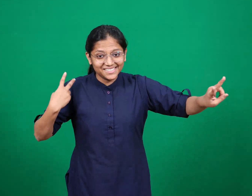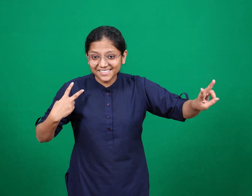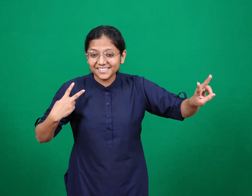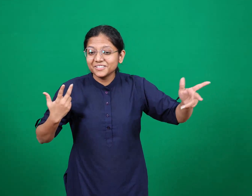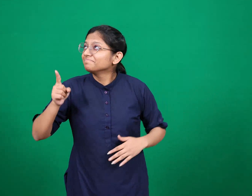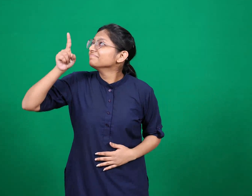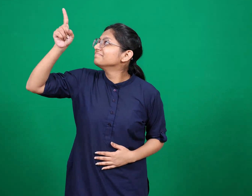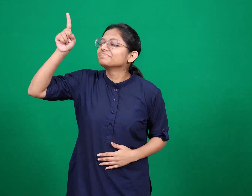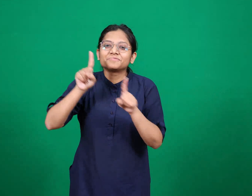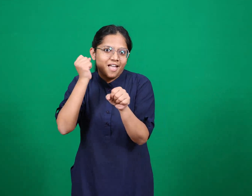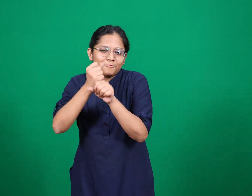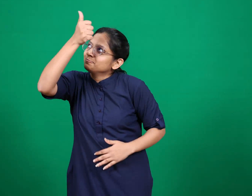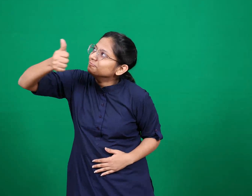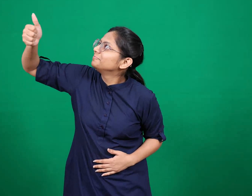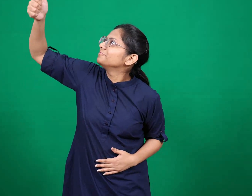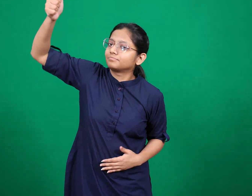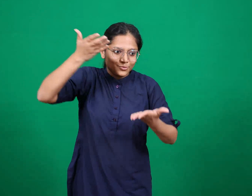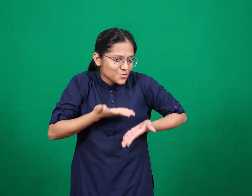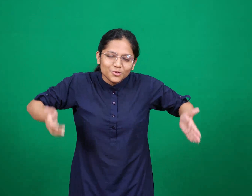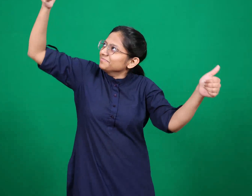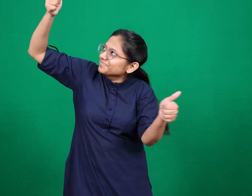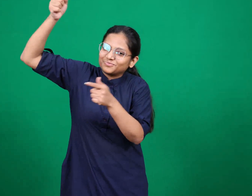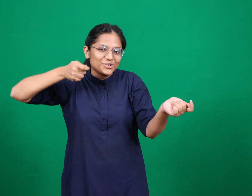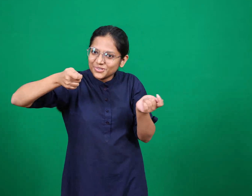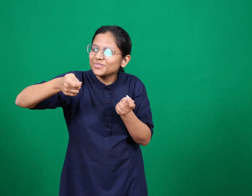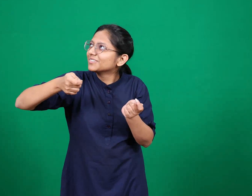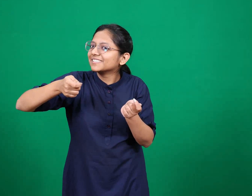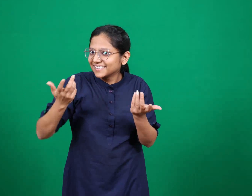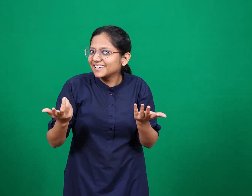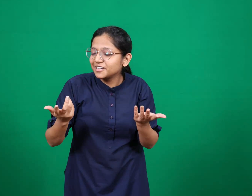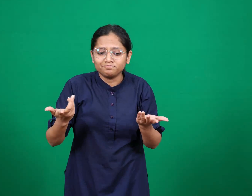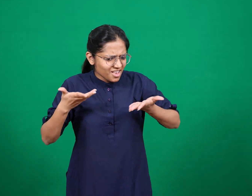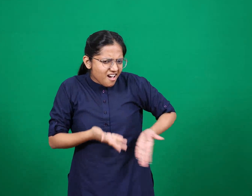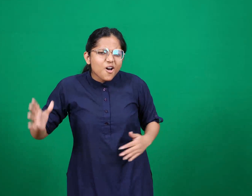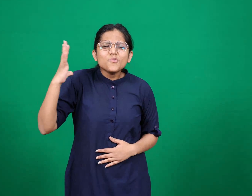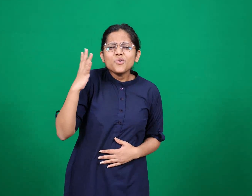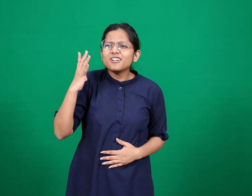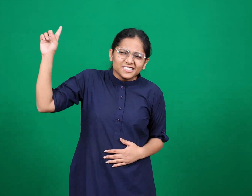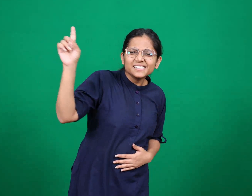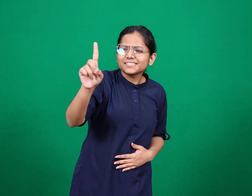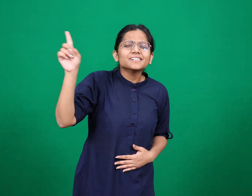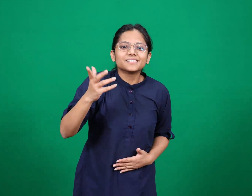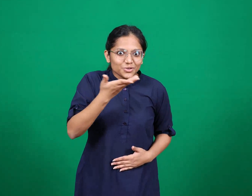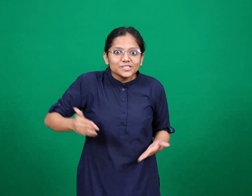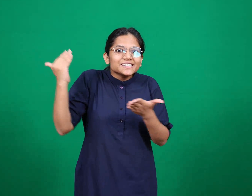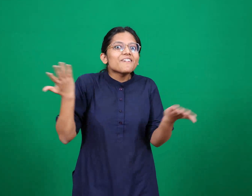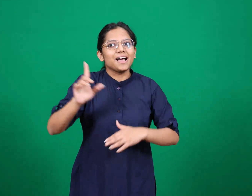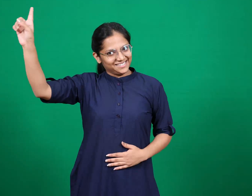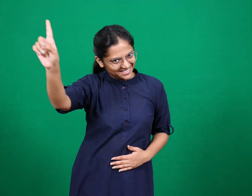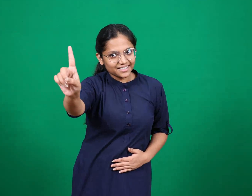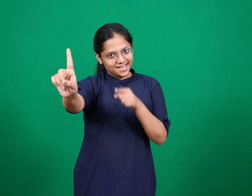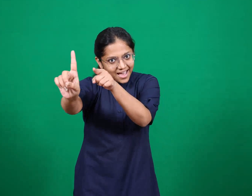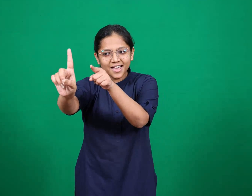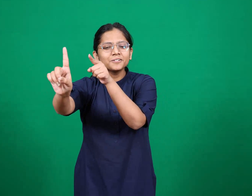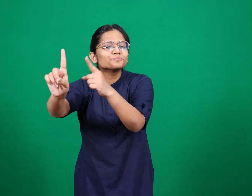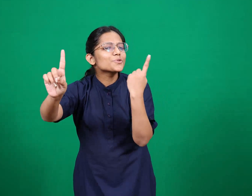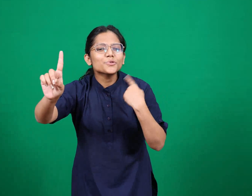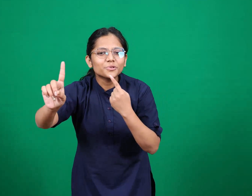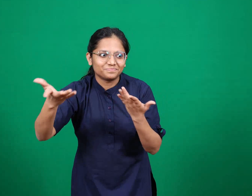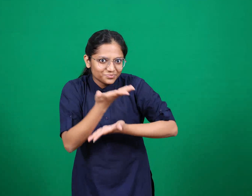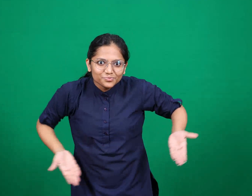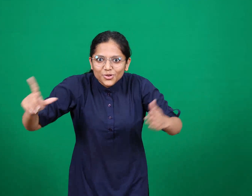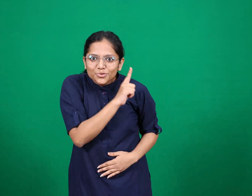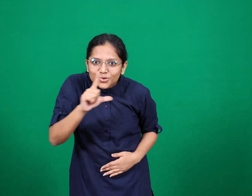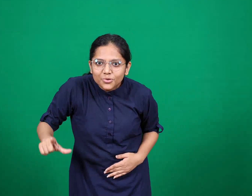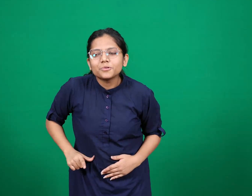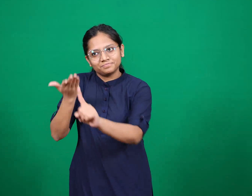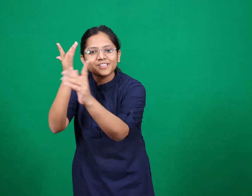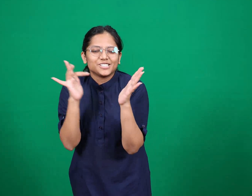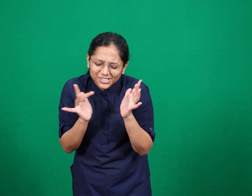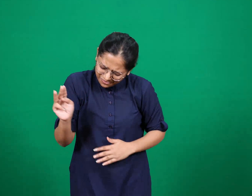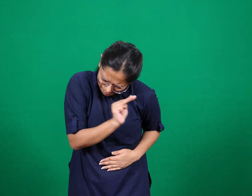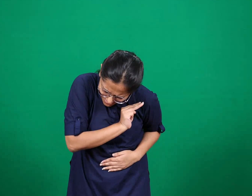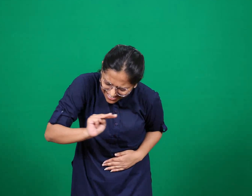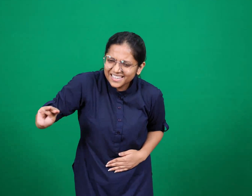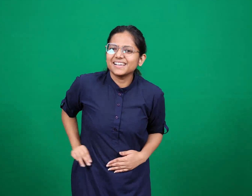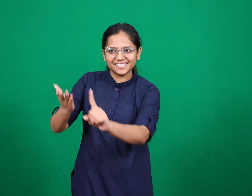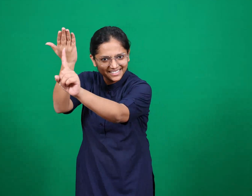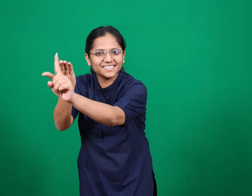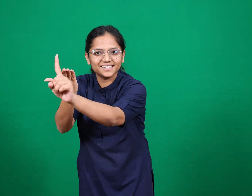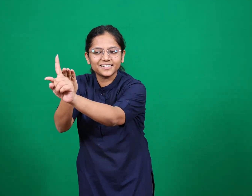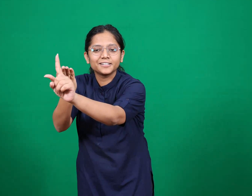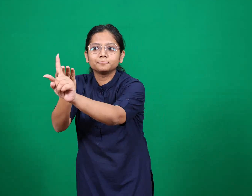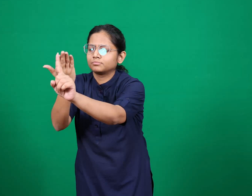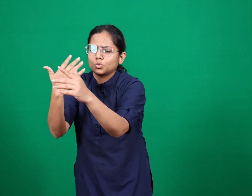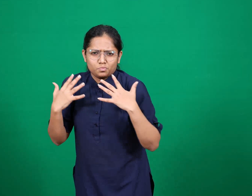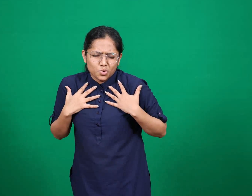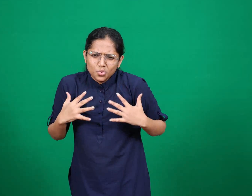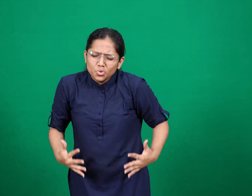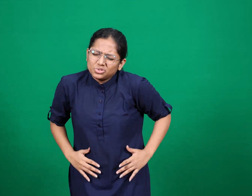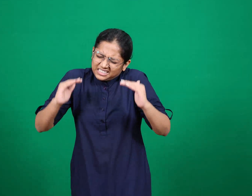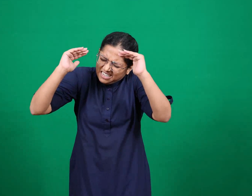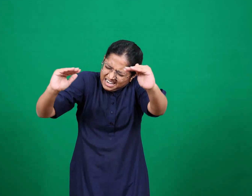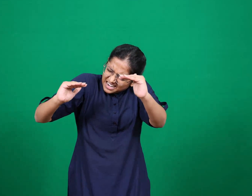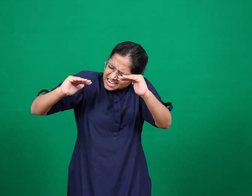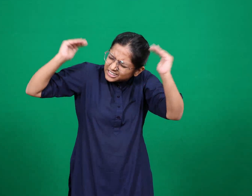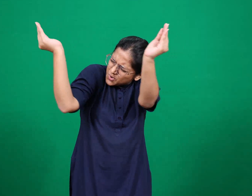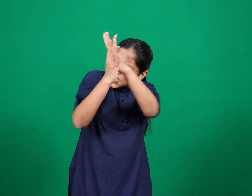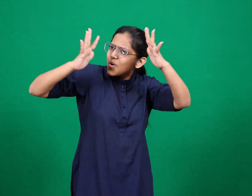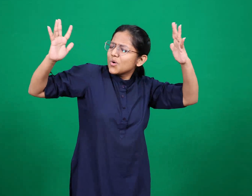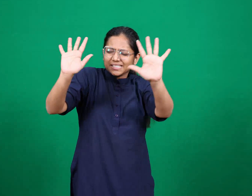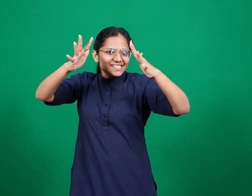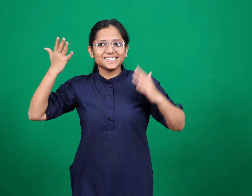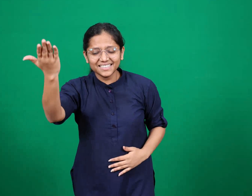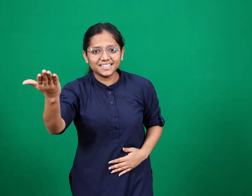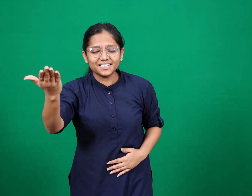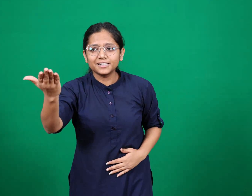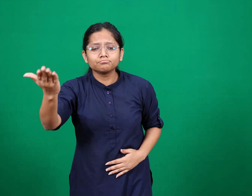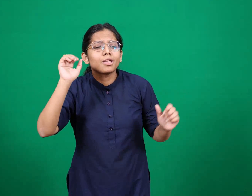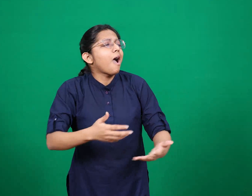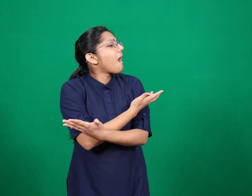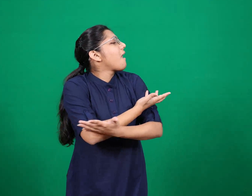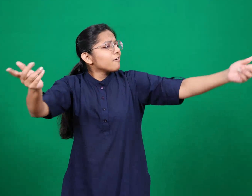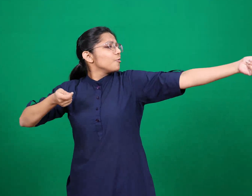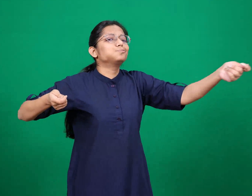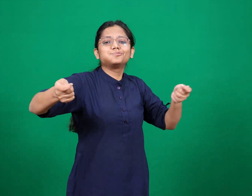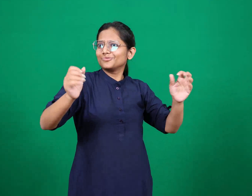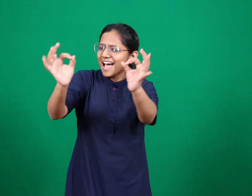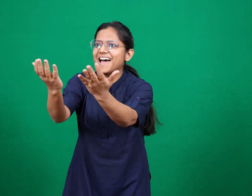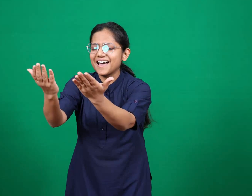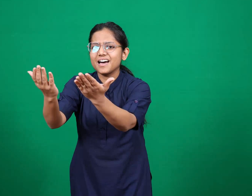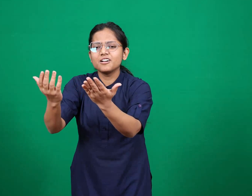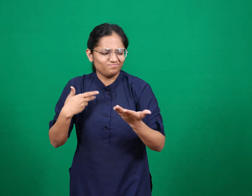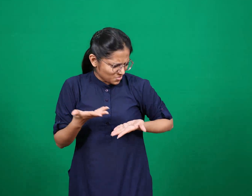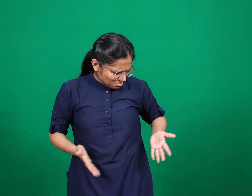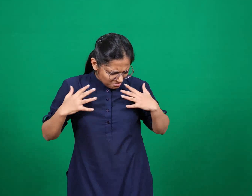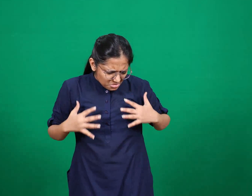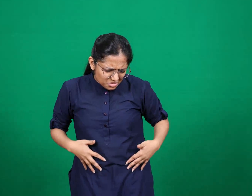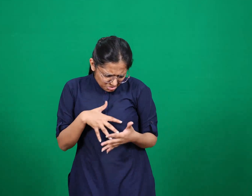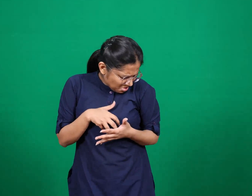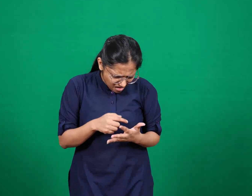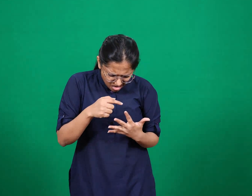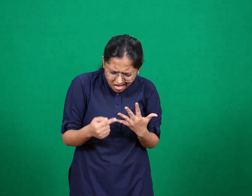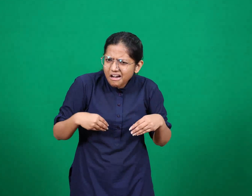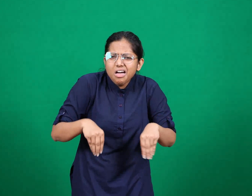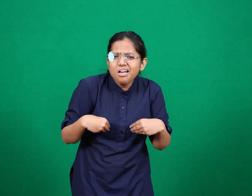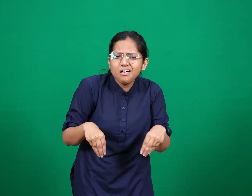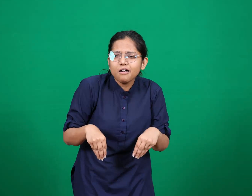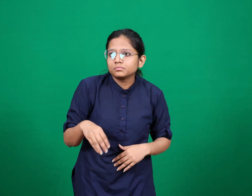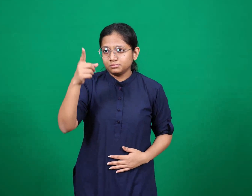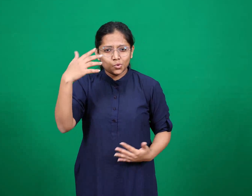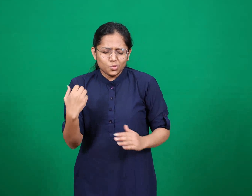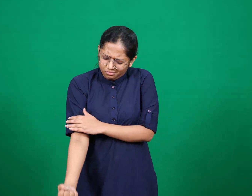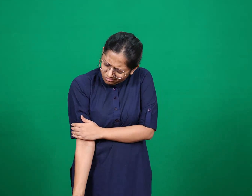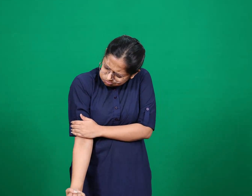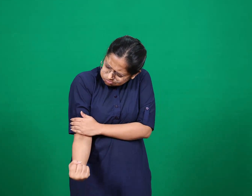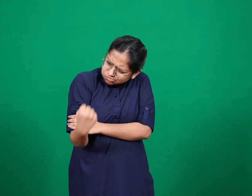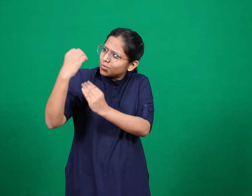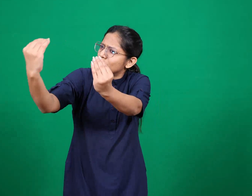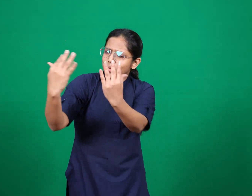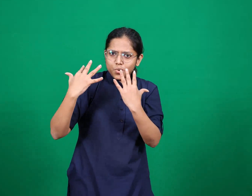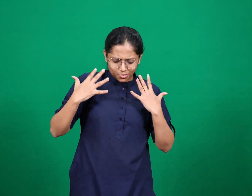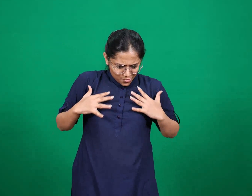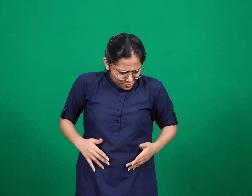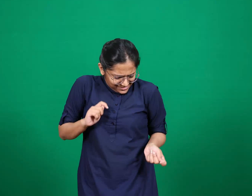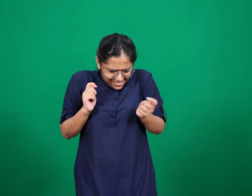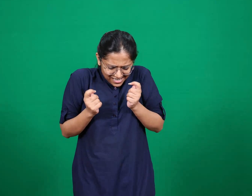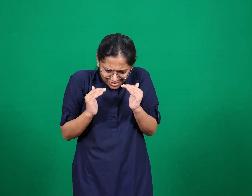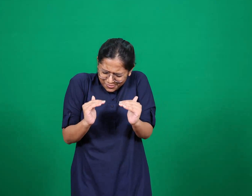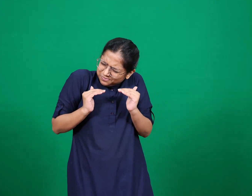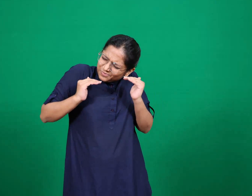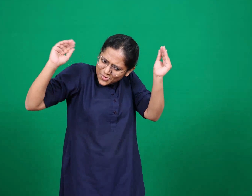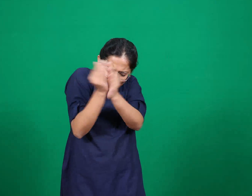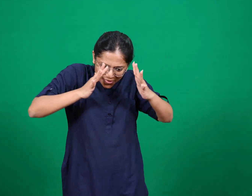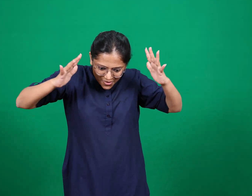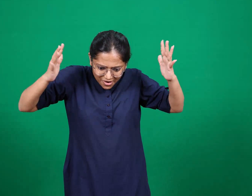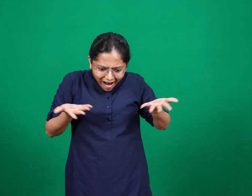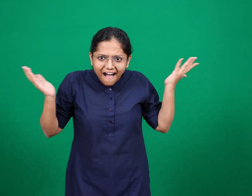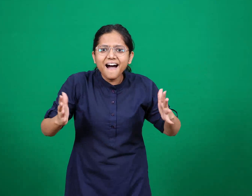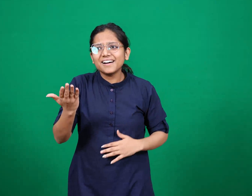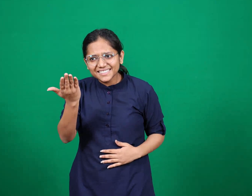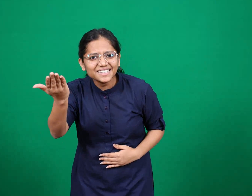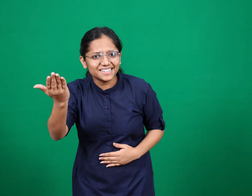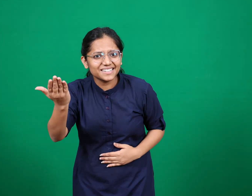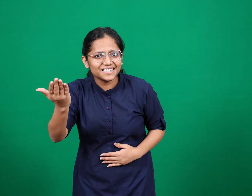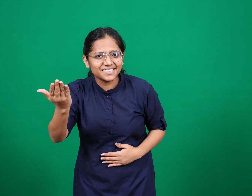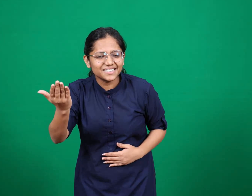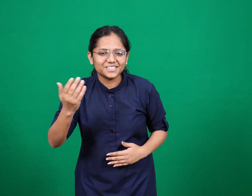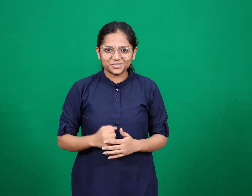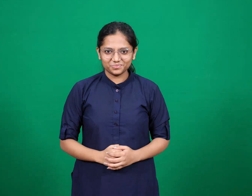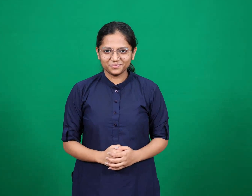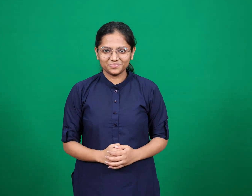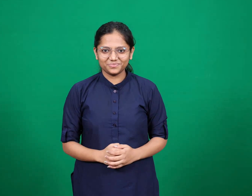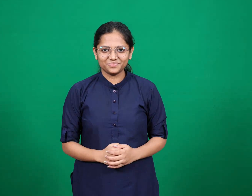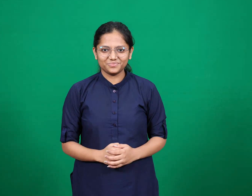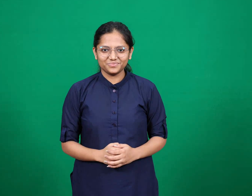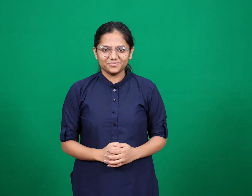But our citizenship is in heaven, and we eagerly await a Savior from there, the Lord Jesus Christ, who, by the power that enables Him to subject all things to Himself, will transform our lowly bodies to be like His glorious body.